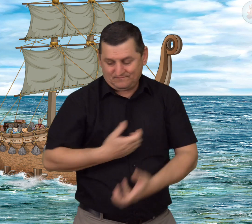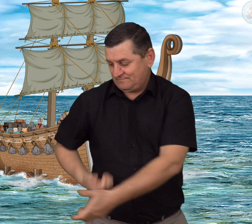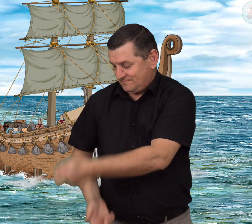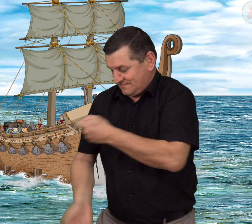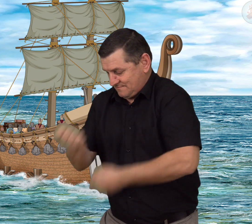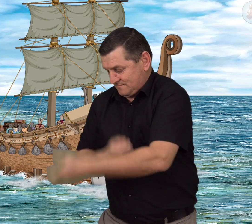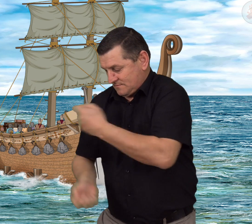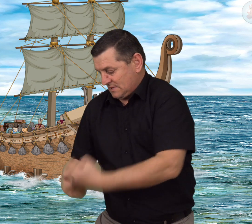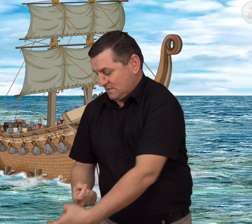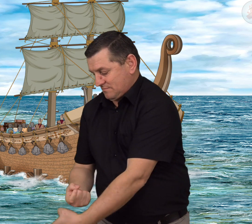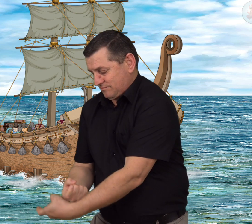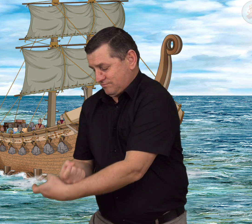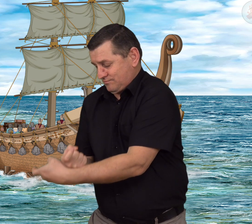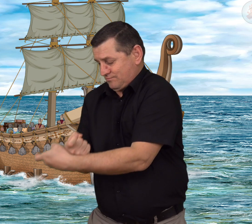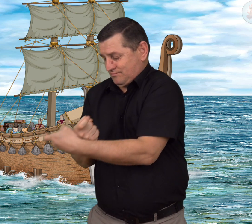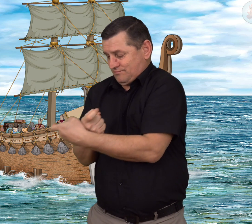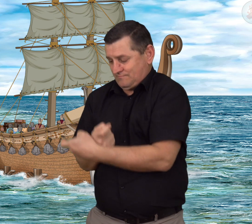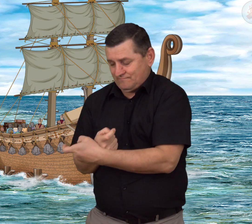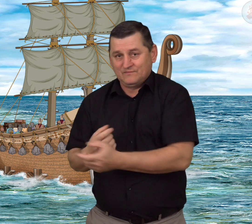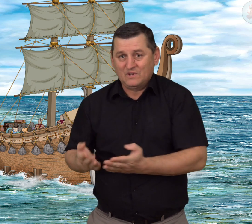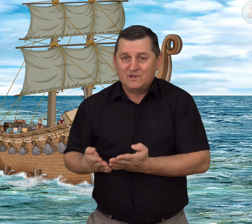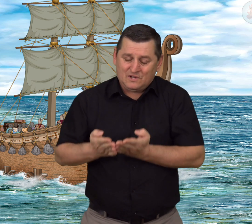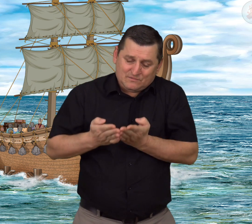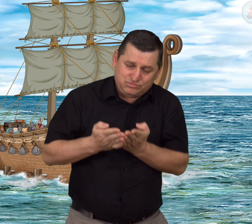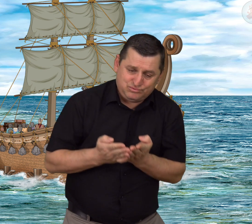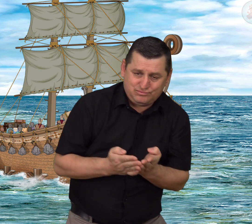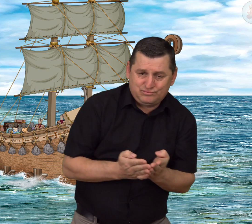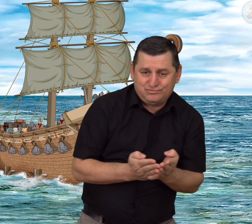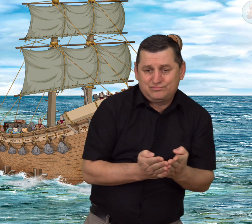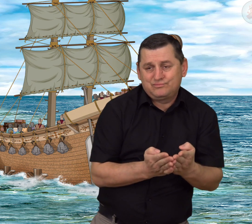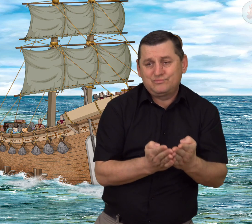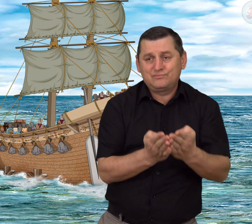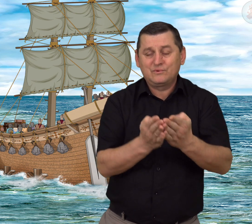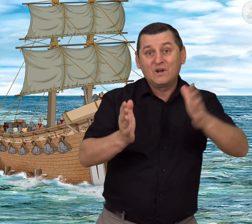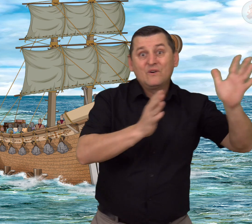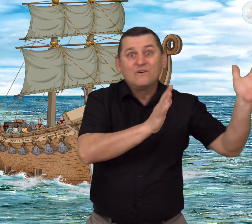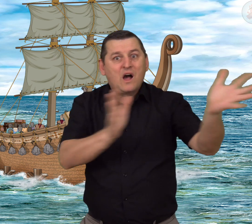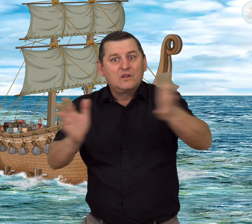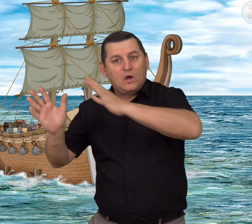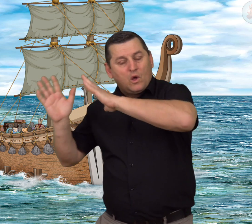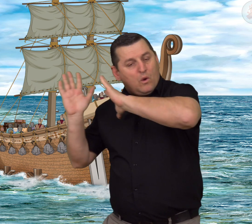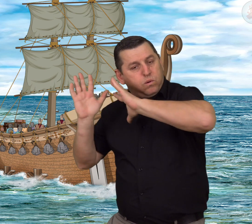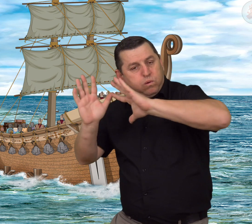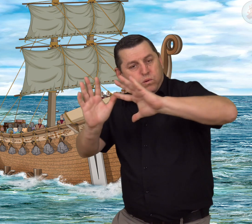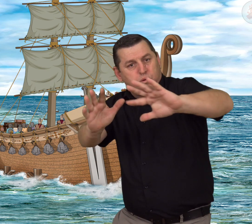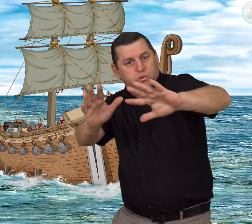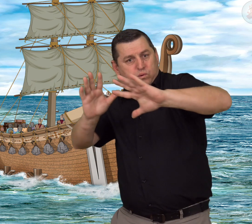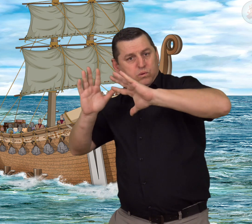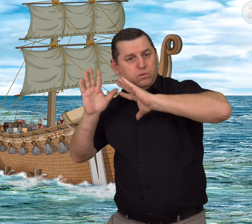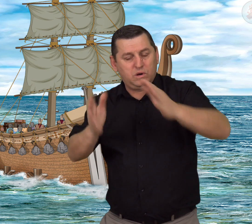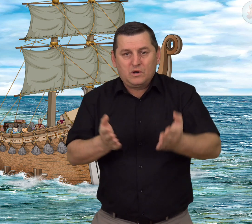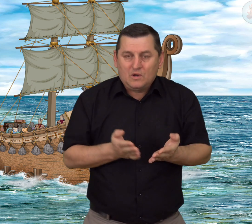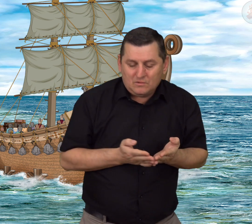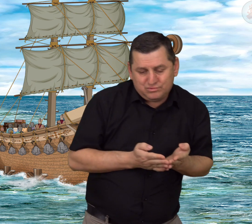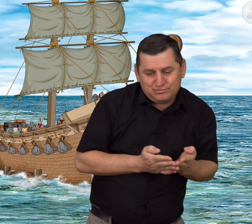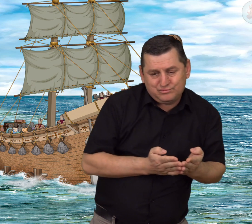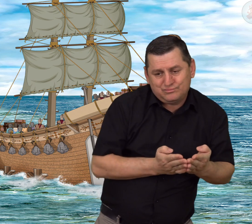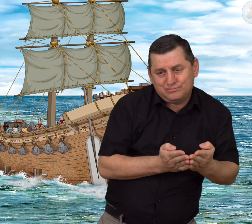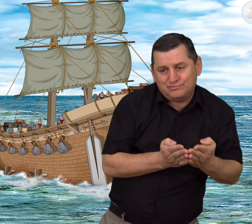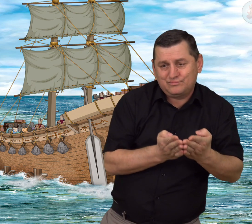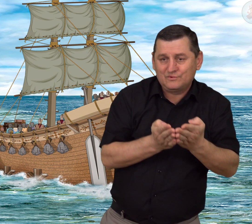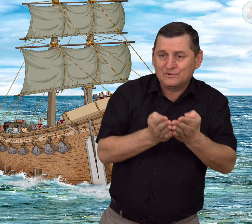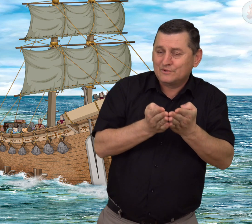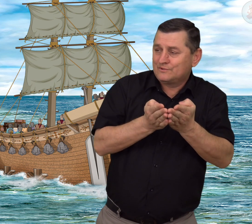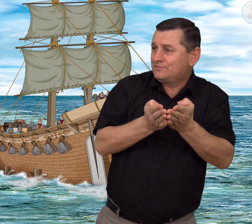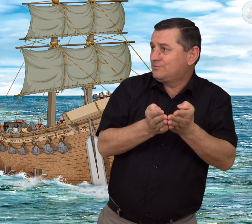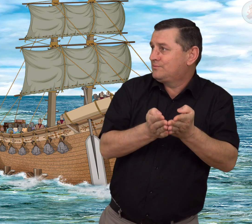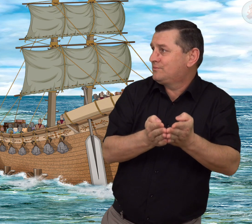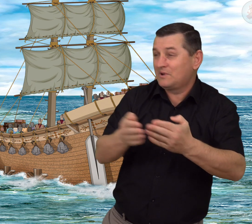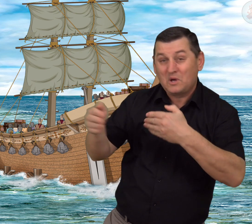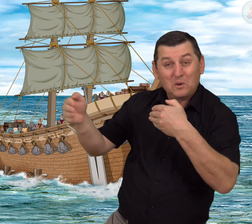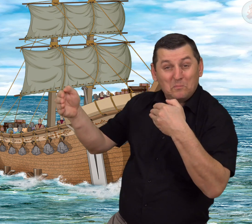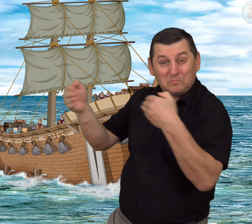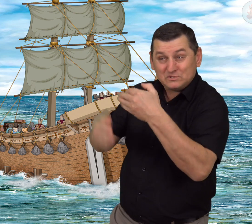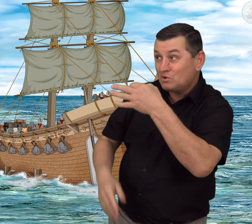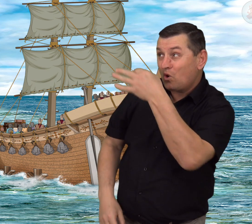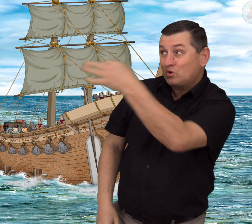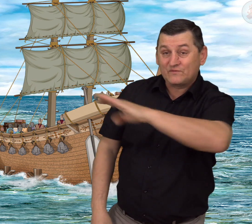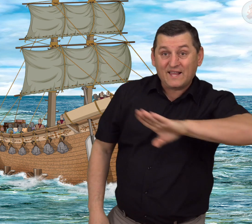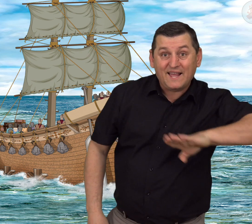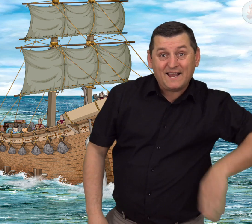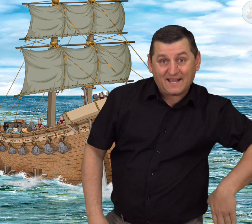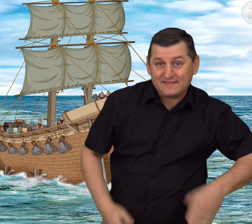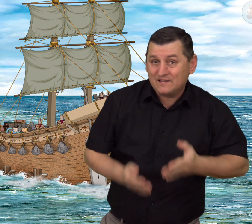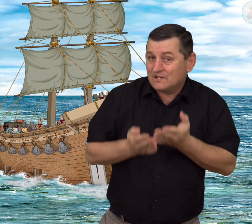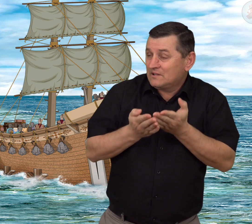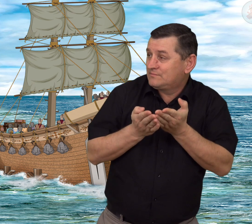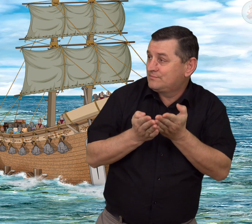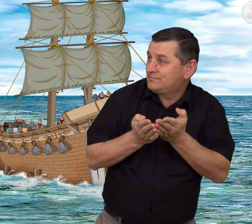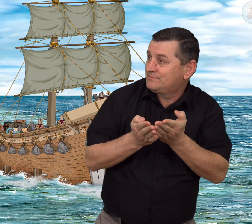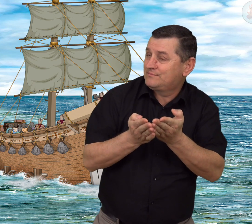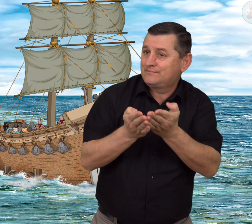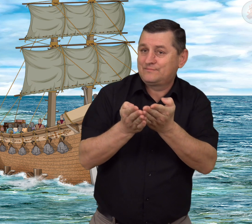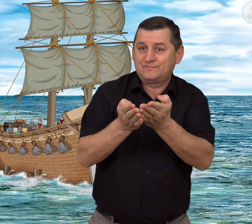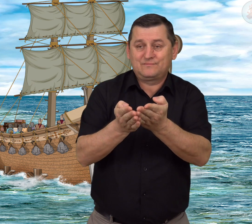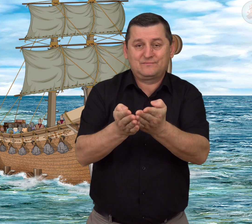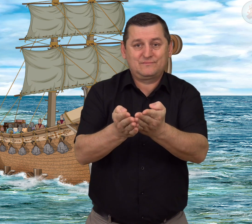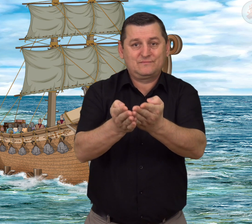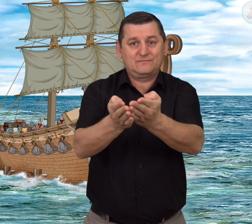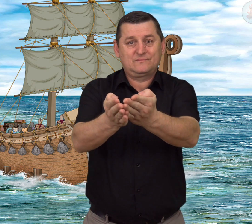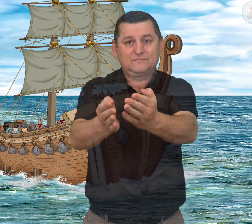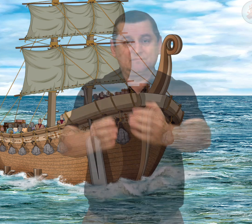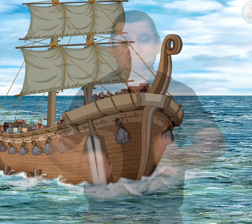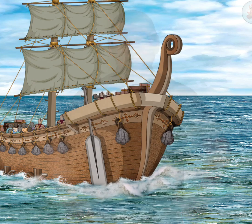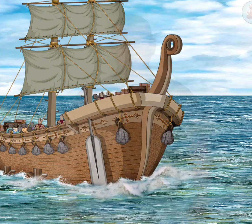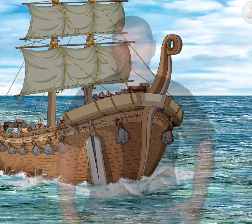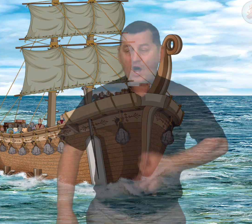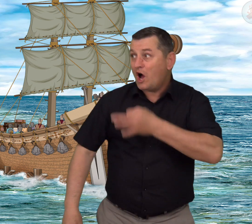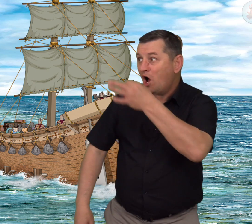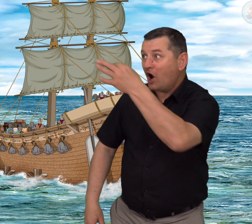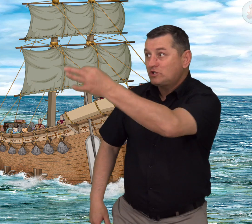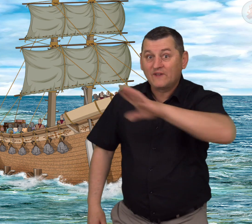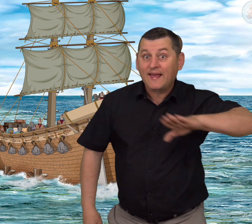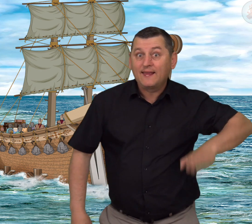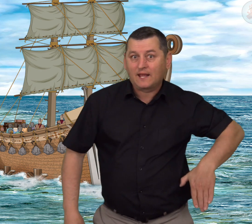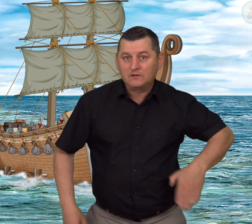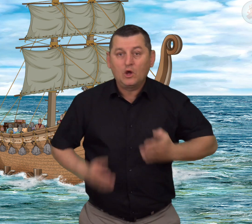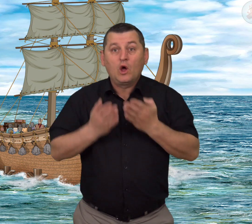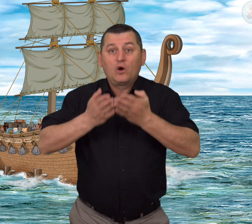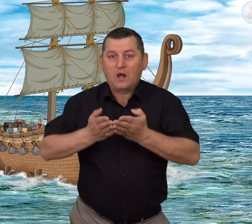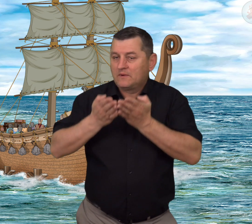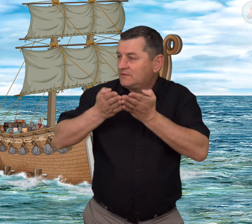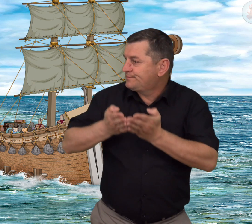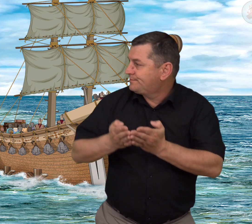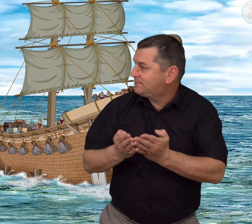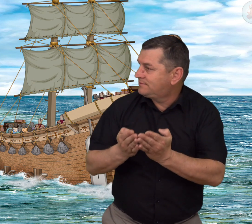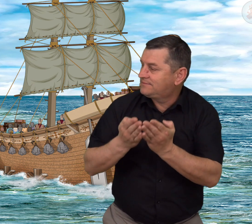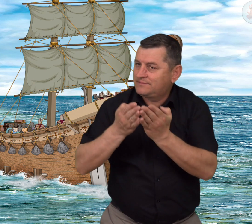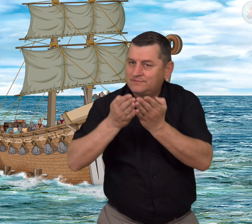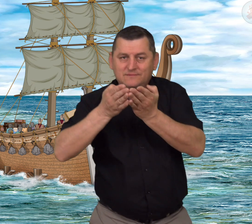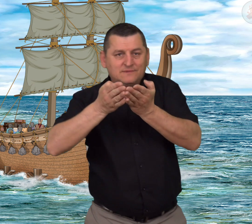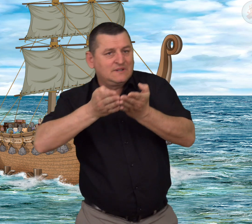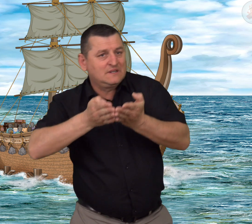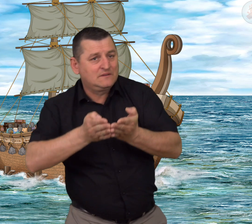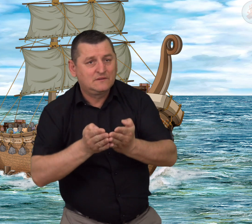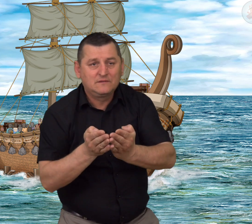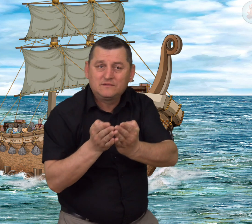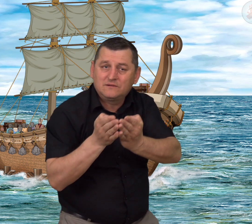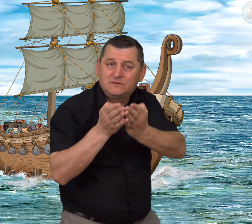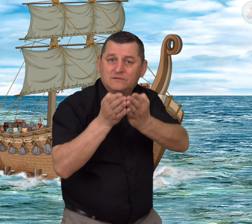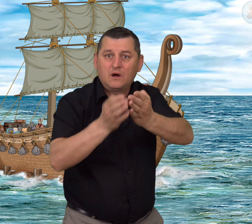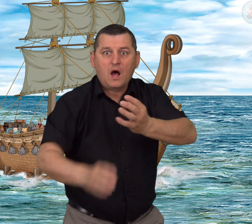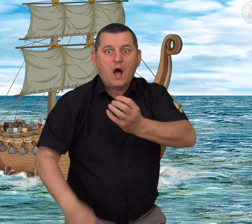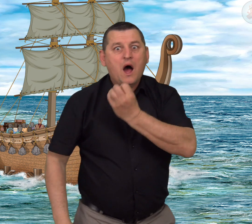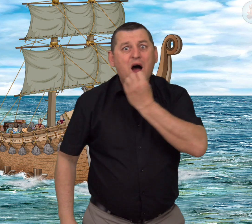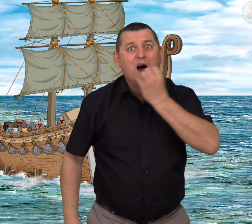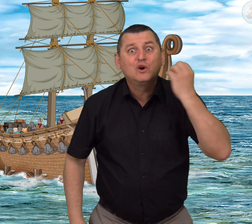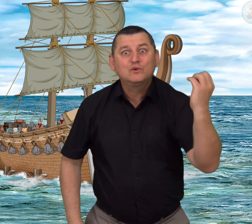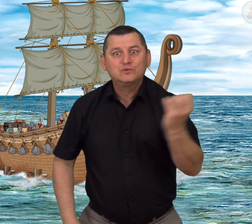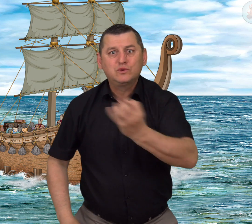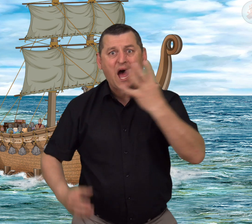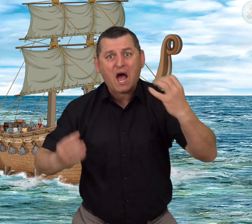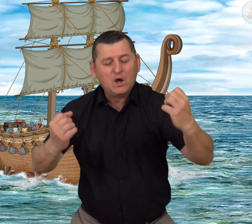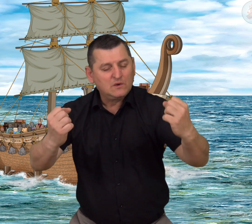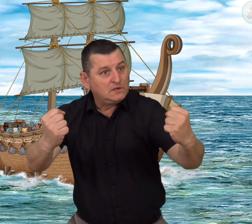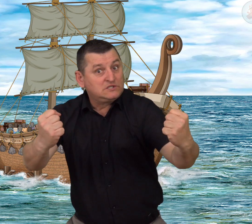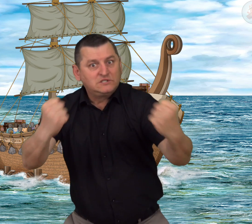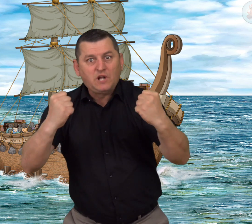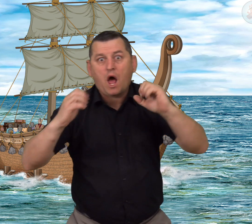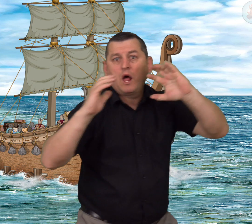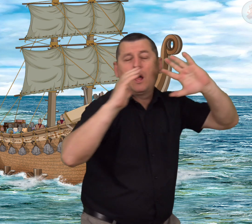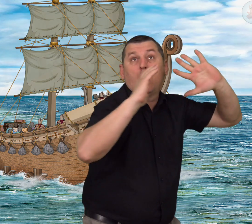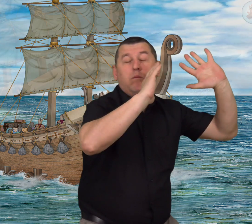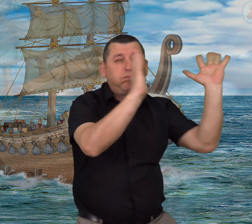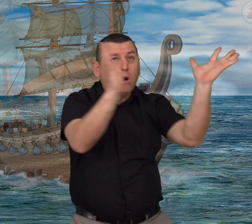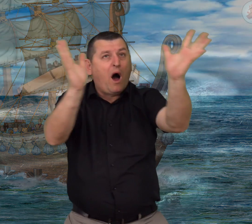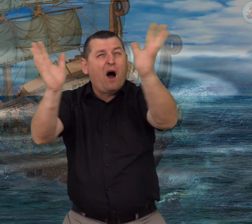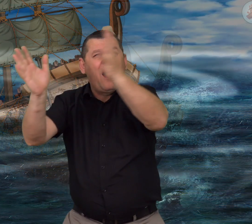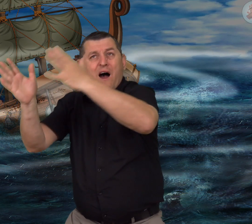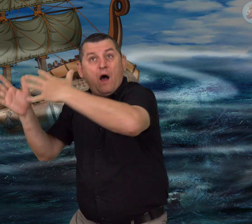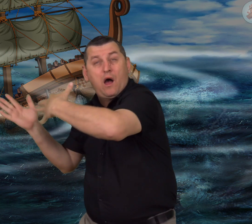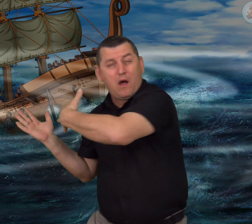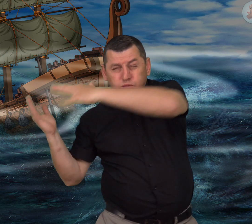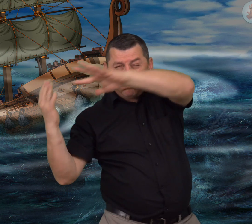So they weighed anchor and sailed along, hugging the coast of Crete.